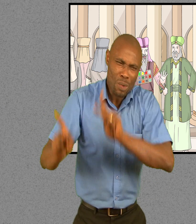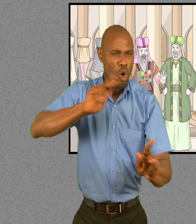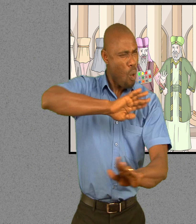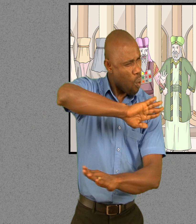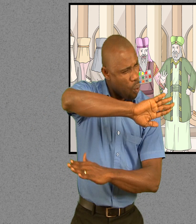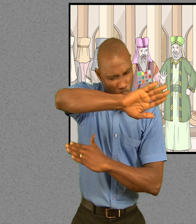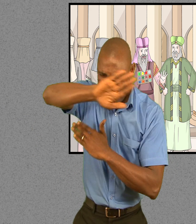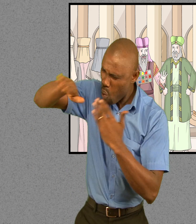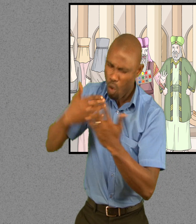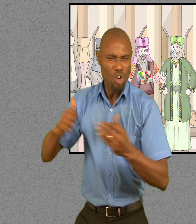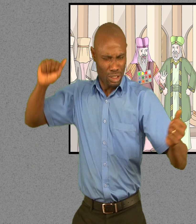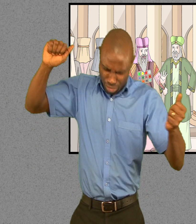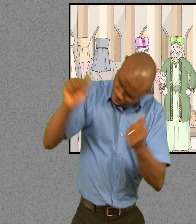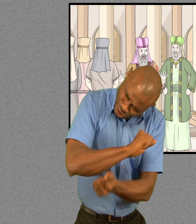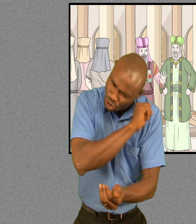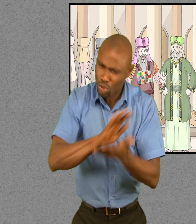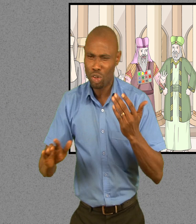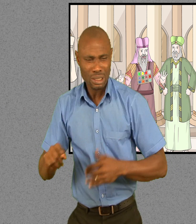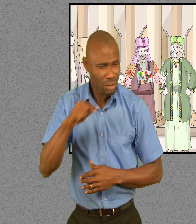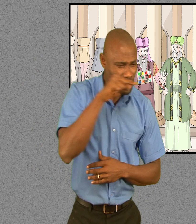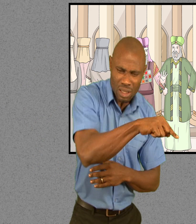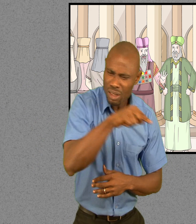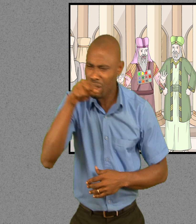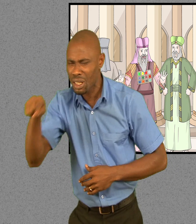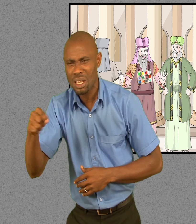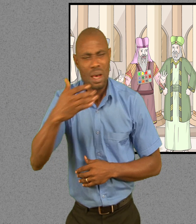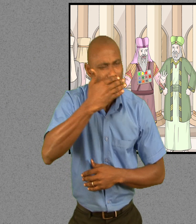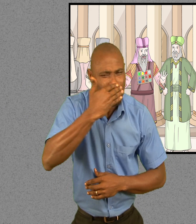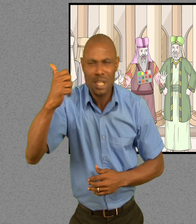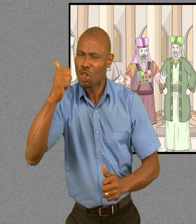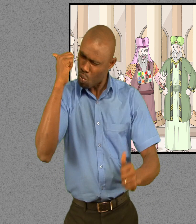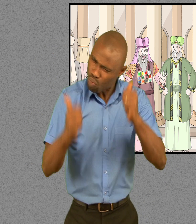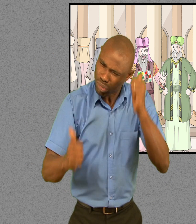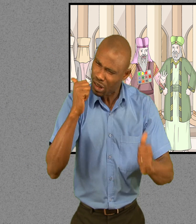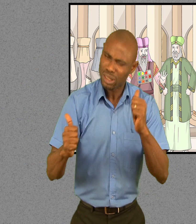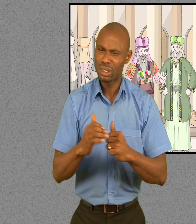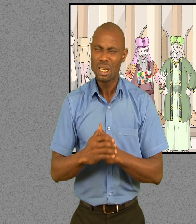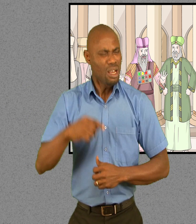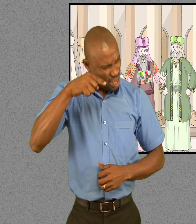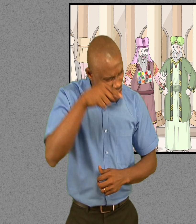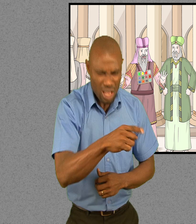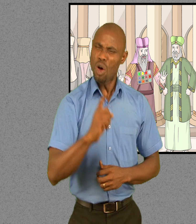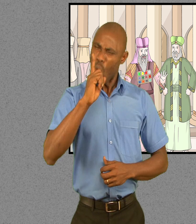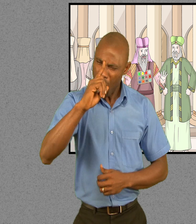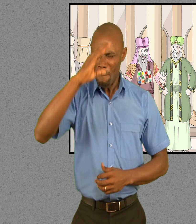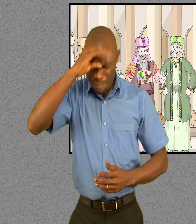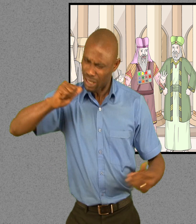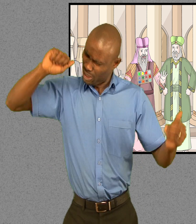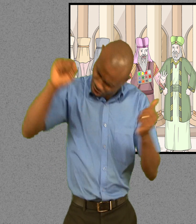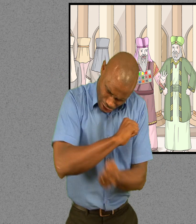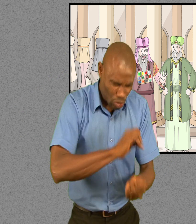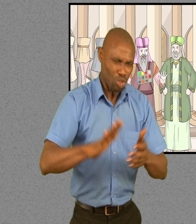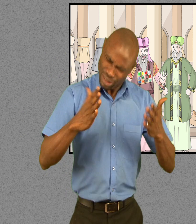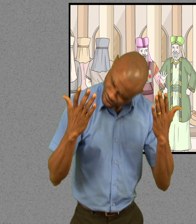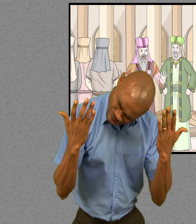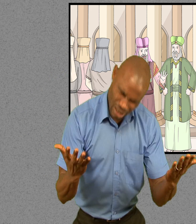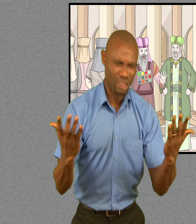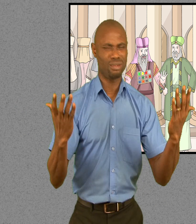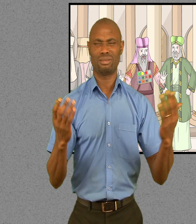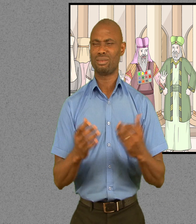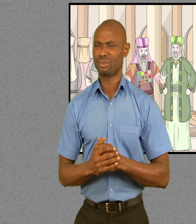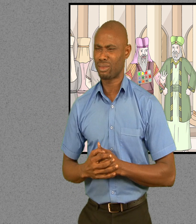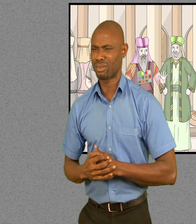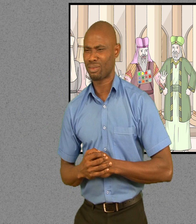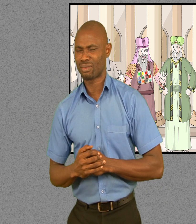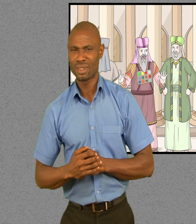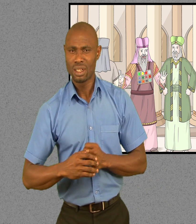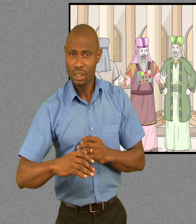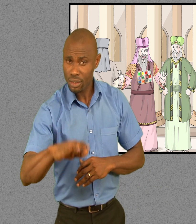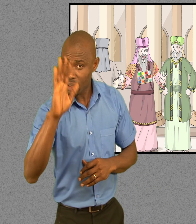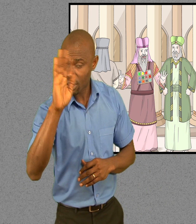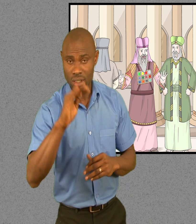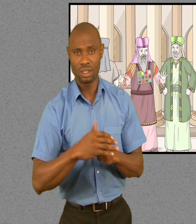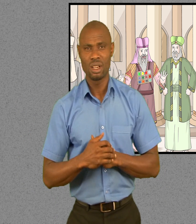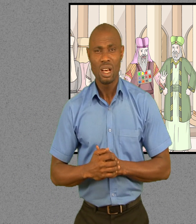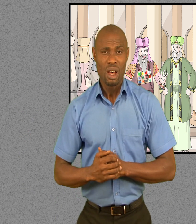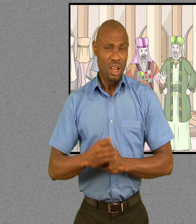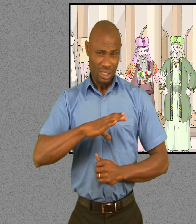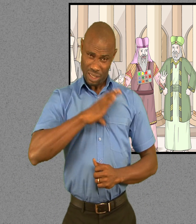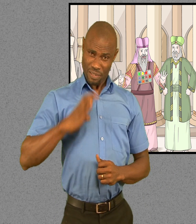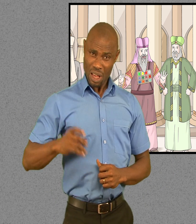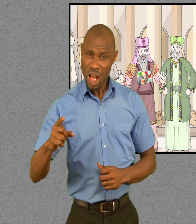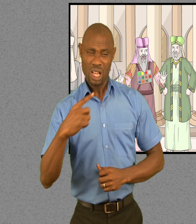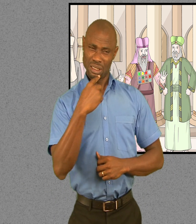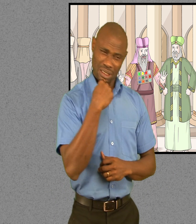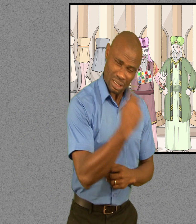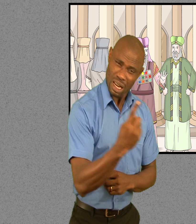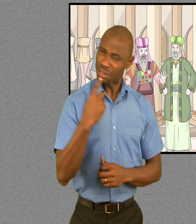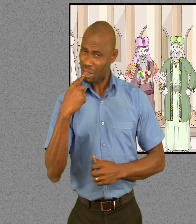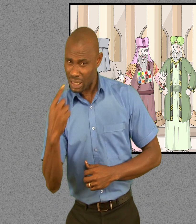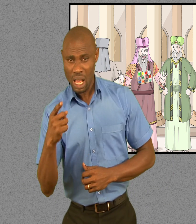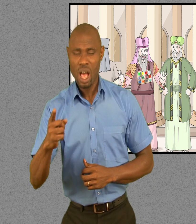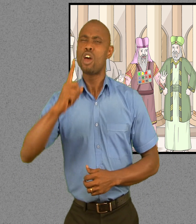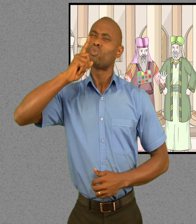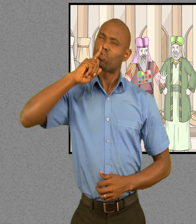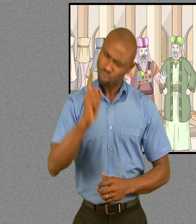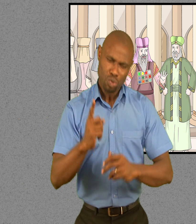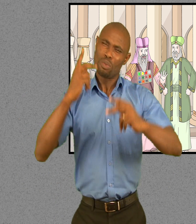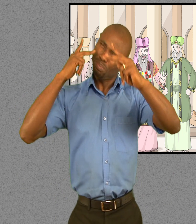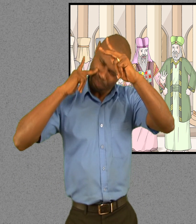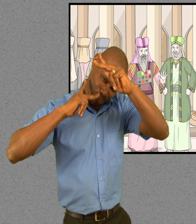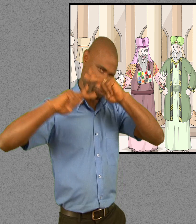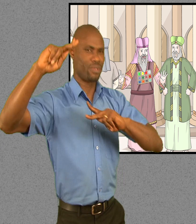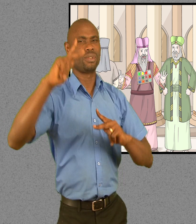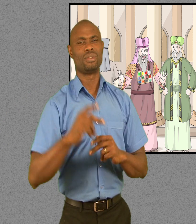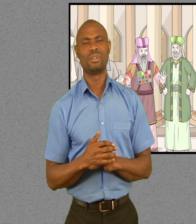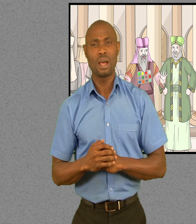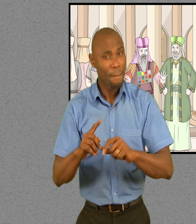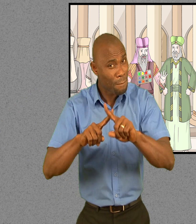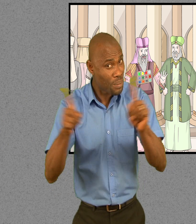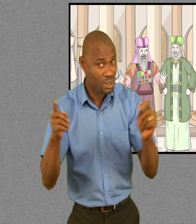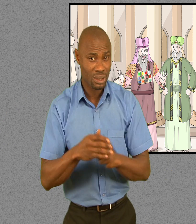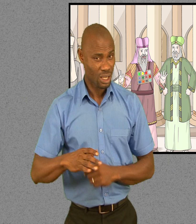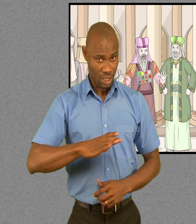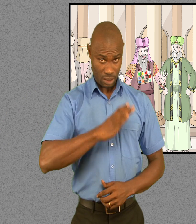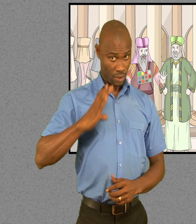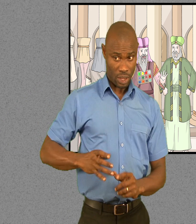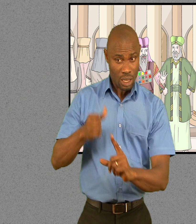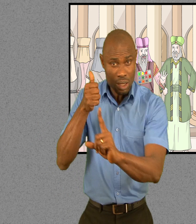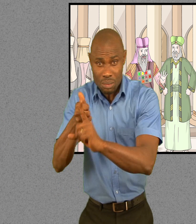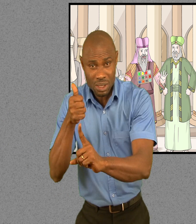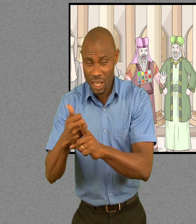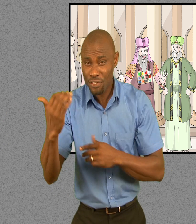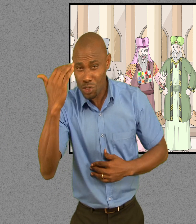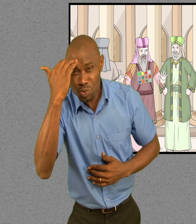Caiaphas did not say this on his own.